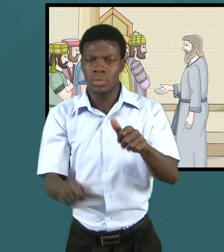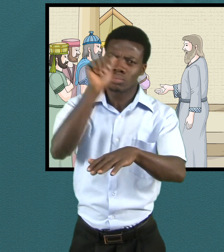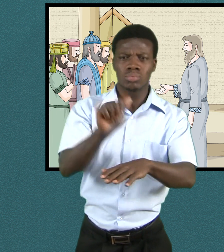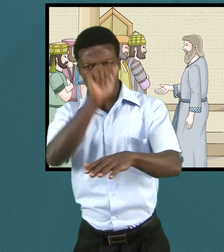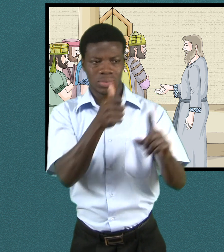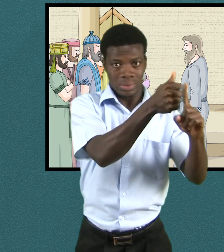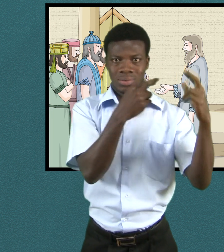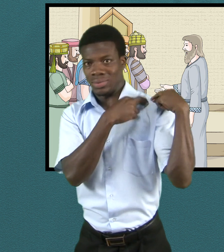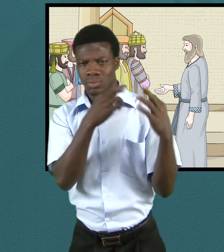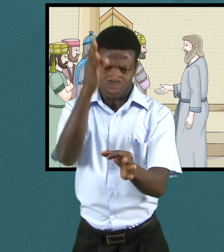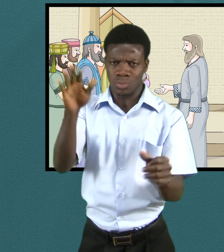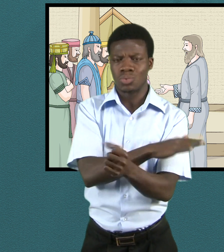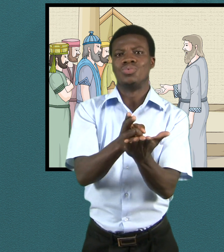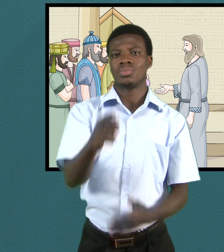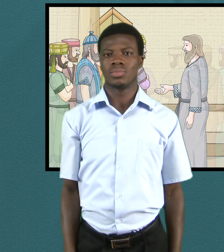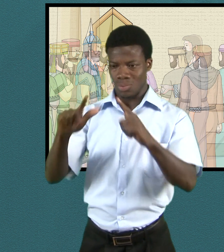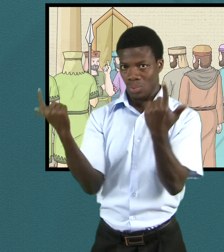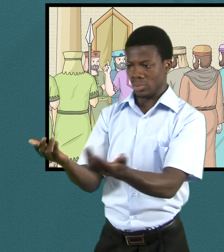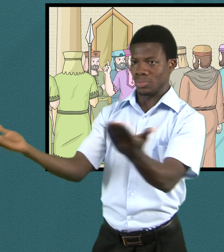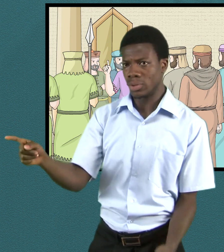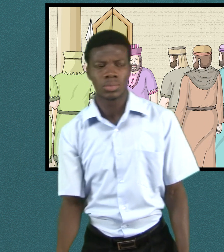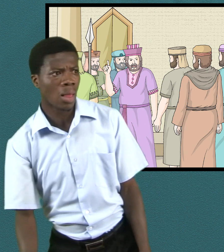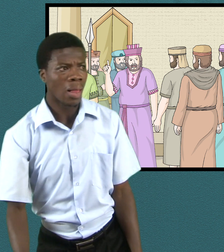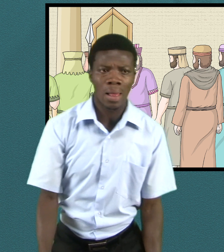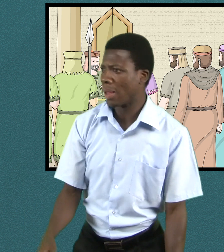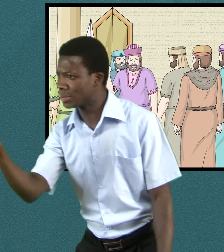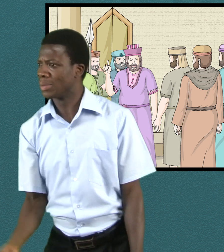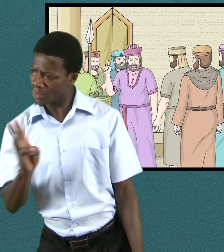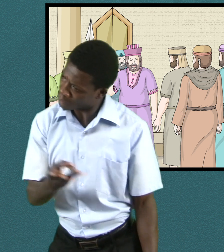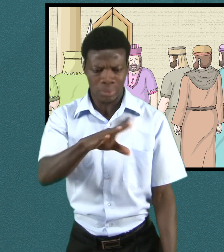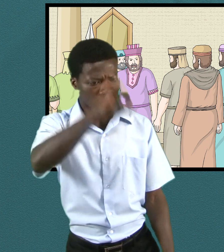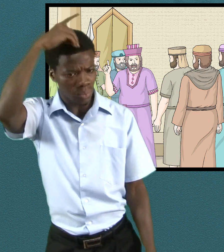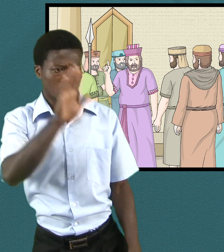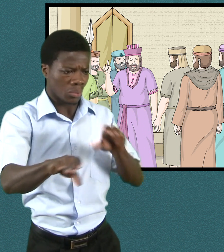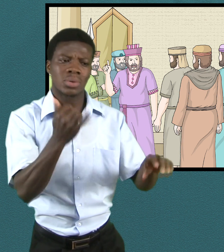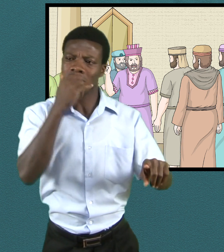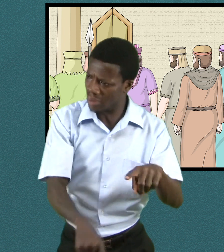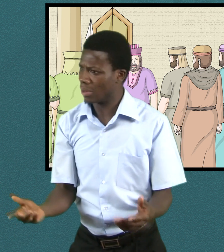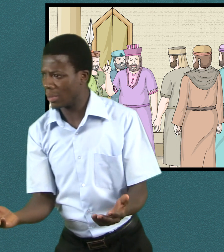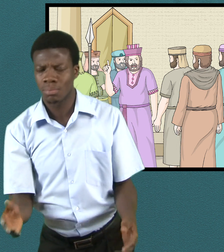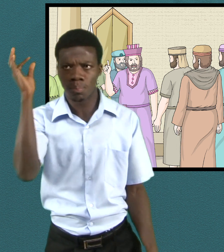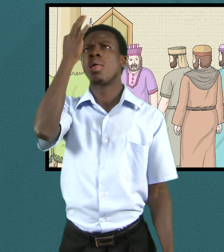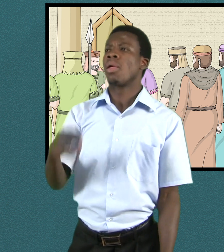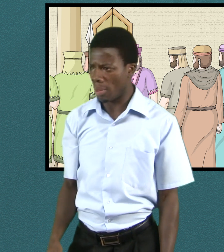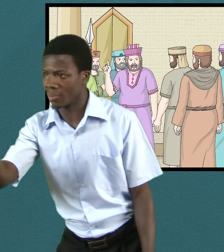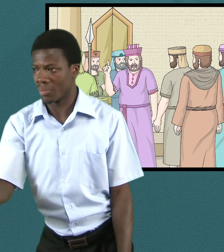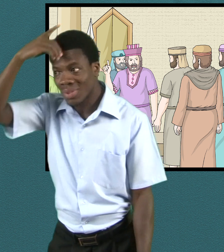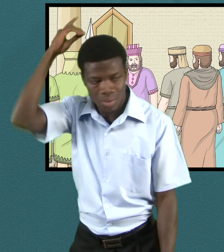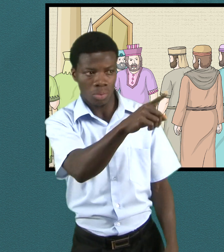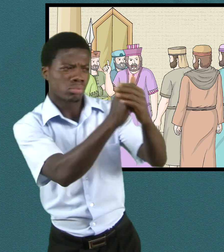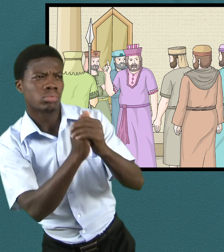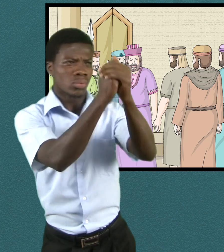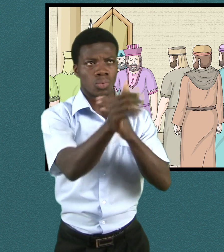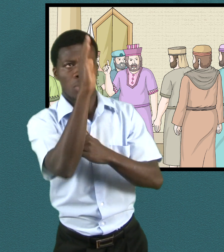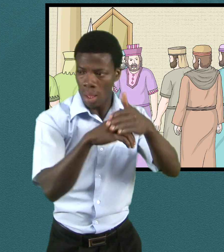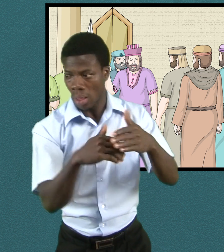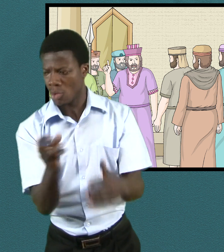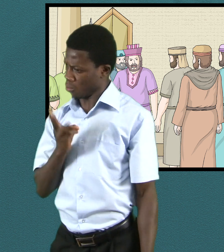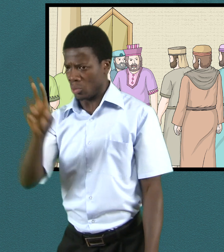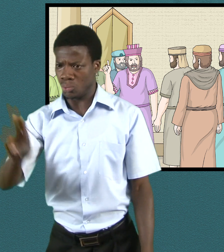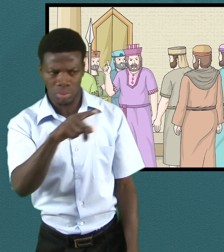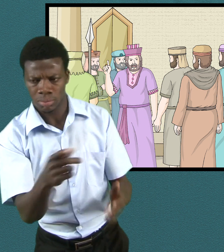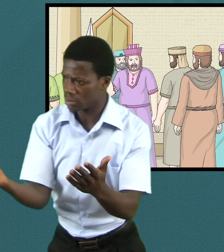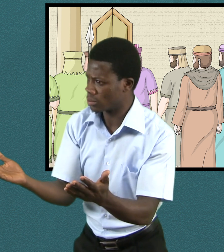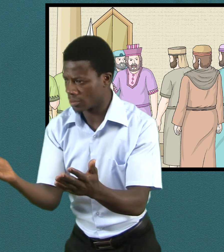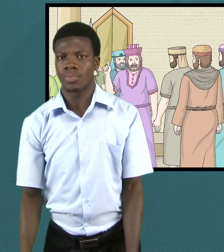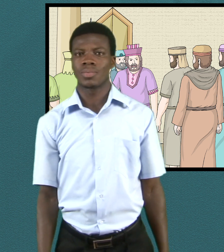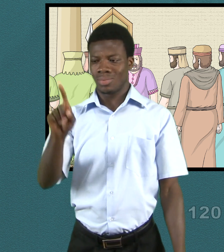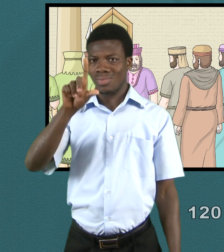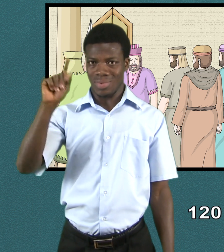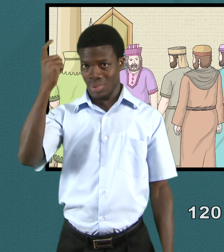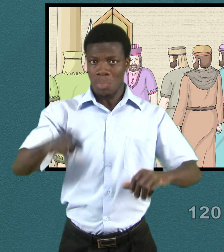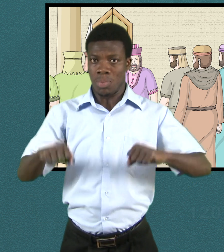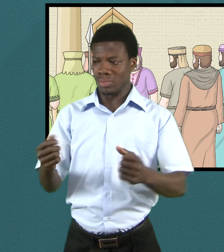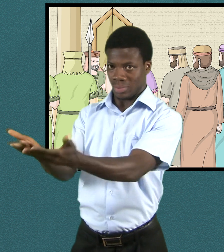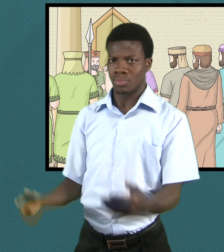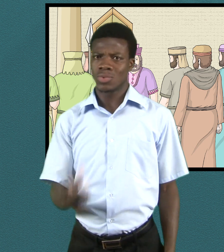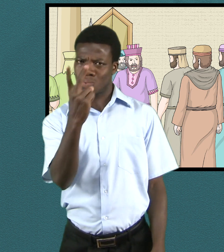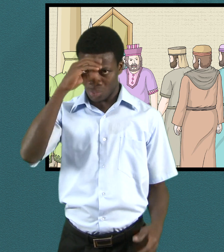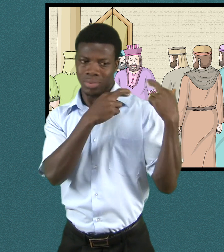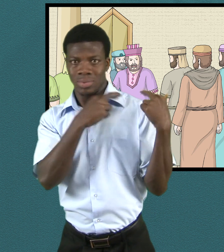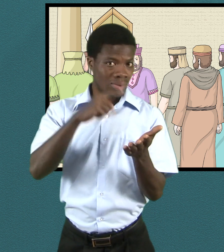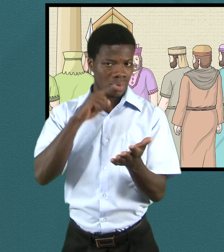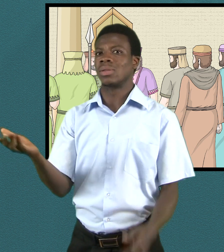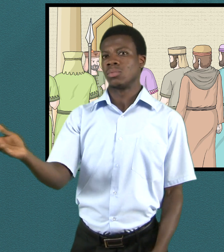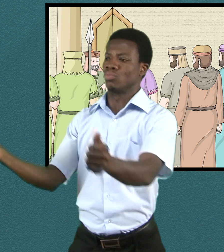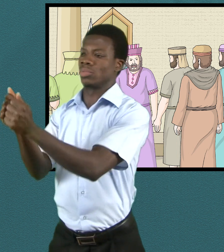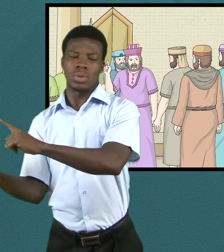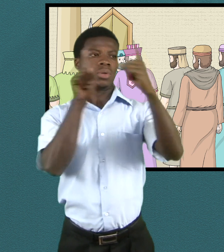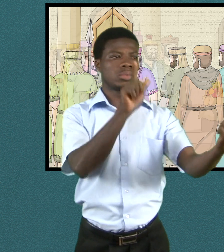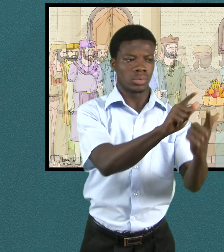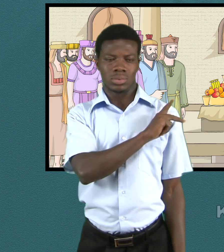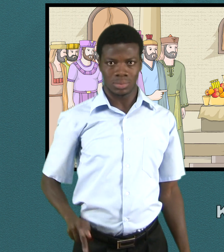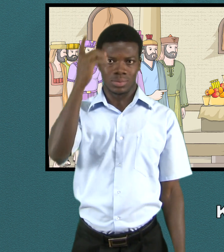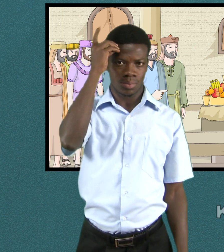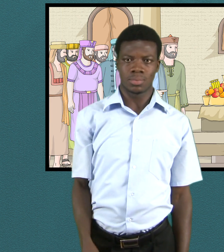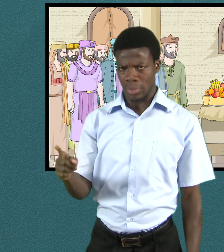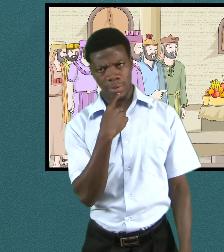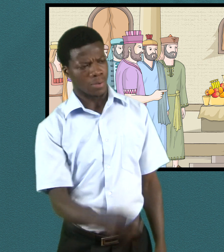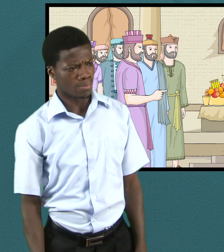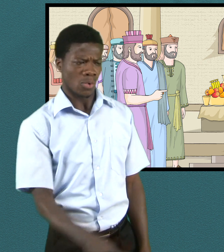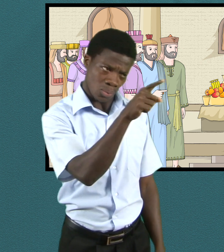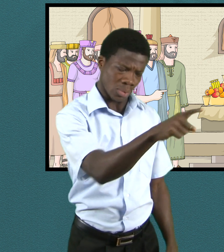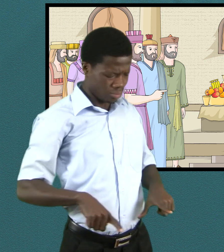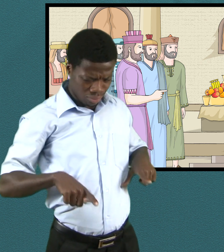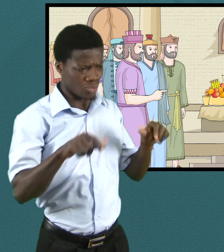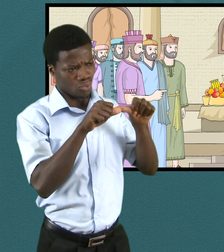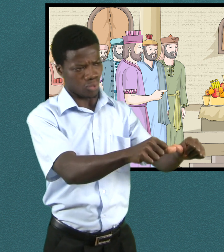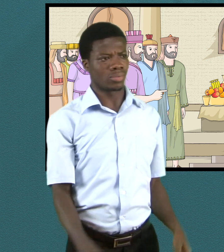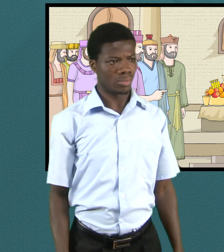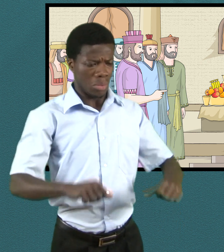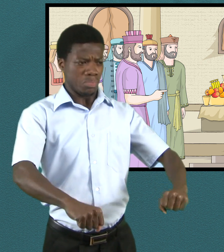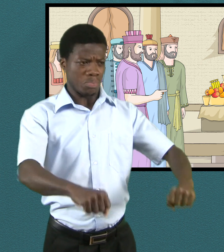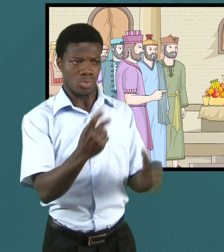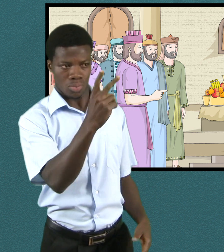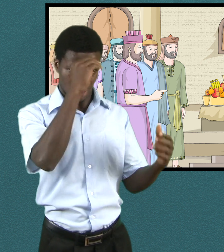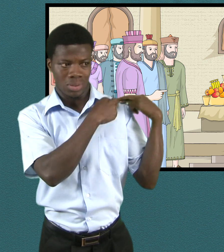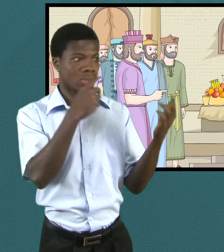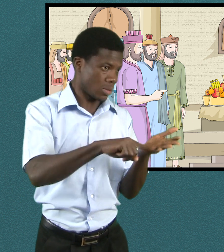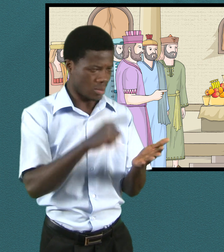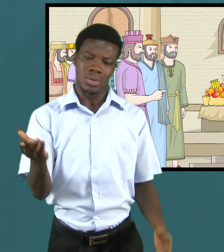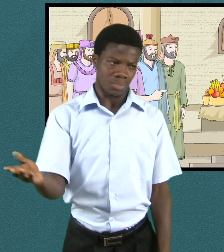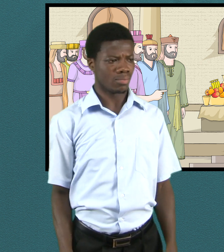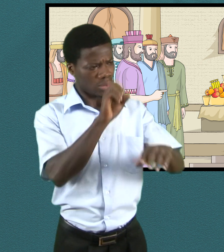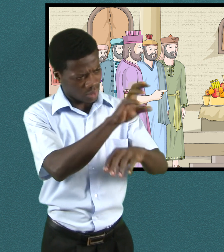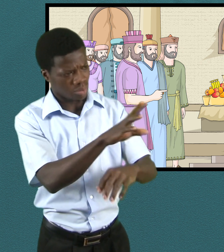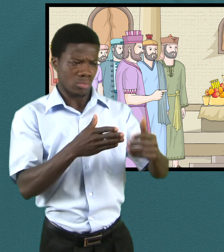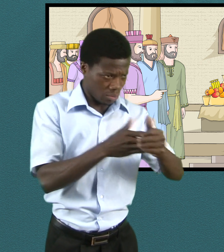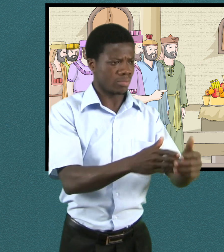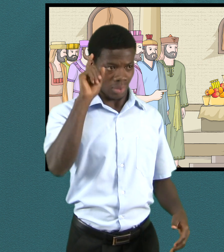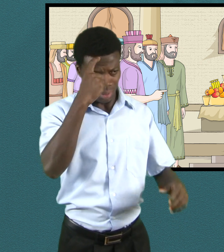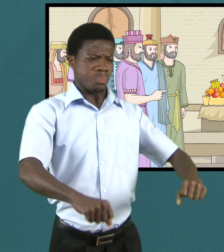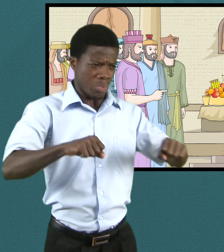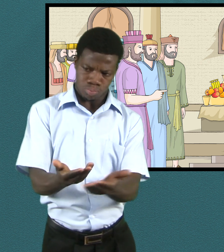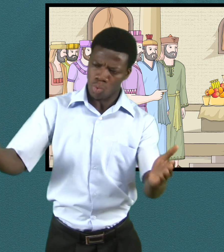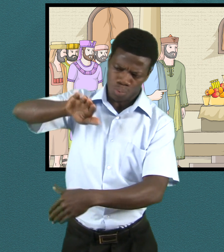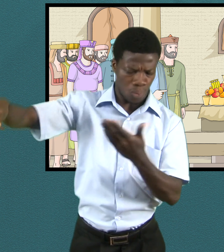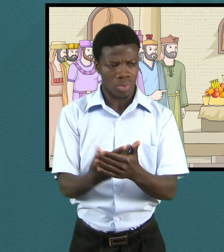Finally these men said, “We will never find any charge against this Daniel, unless we find something against him concerning the law of his God.” So the administrators and satraps went together to the king and said, “O King Darius, may you live forever!